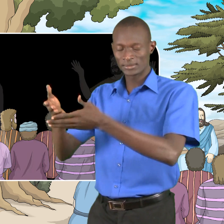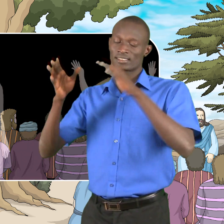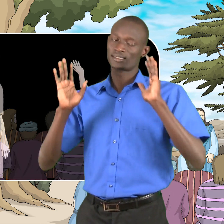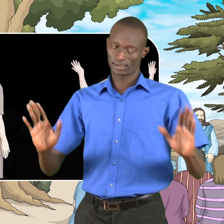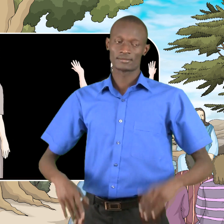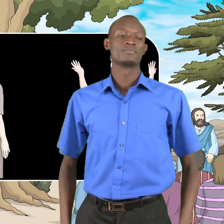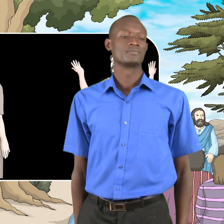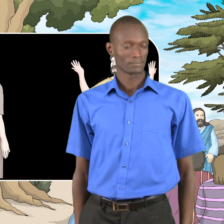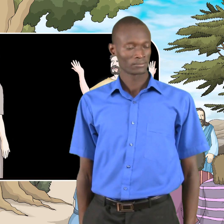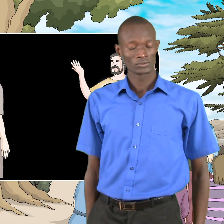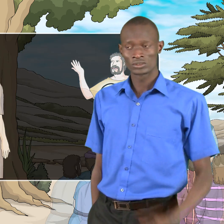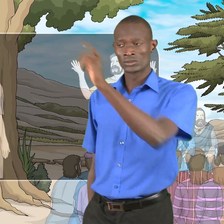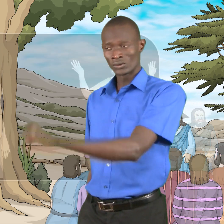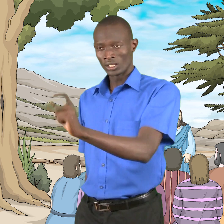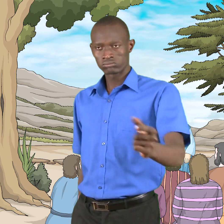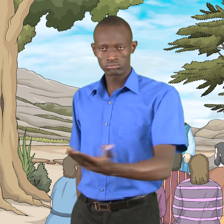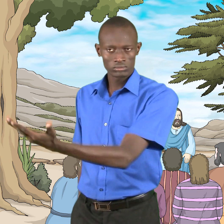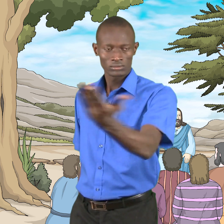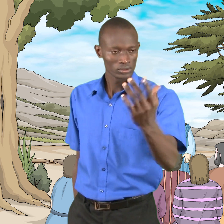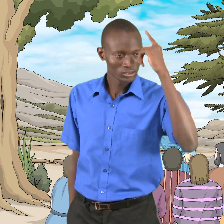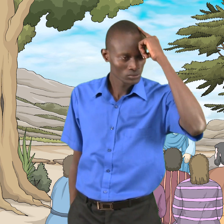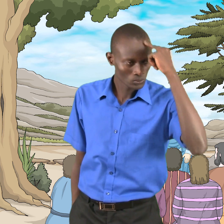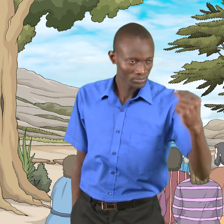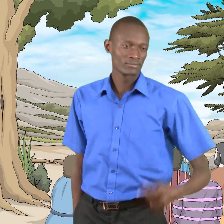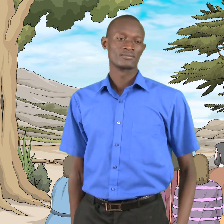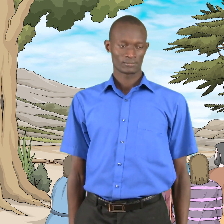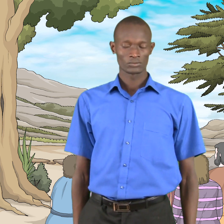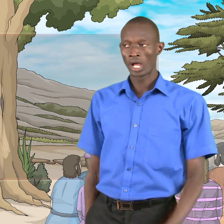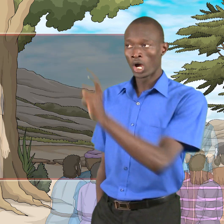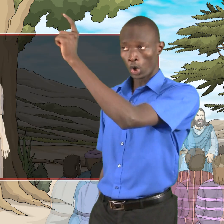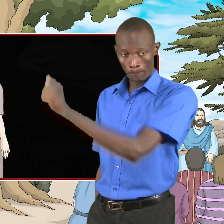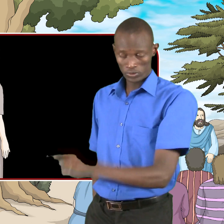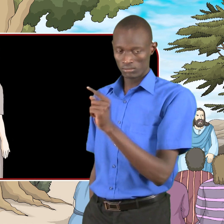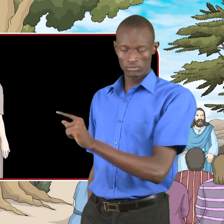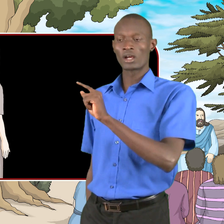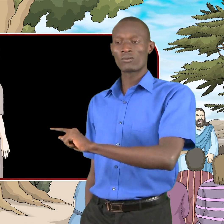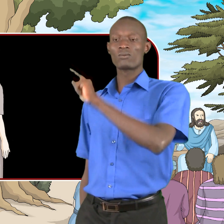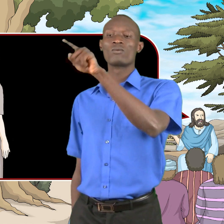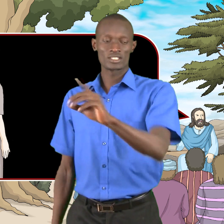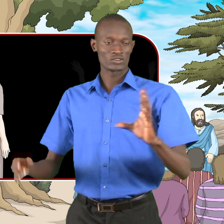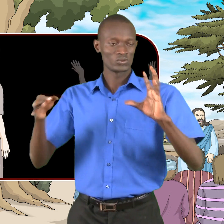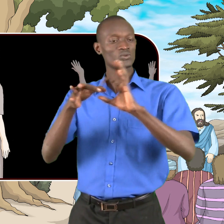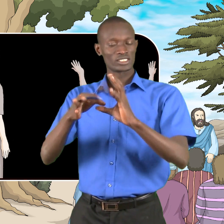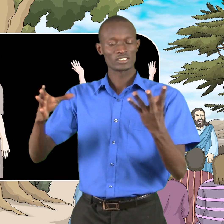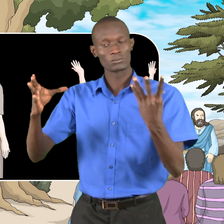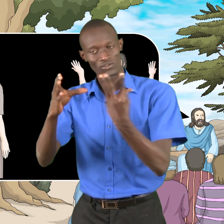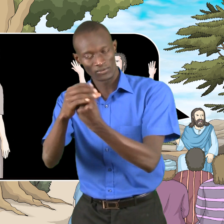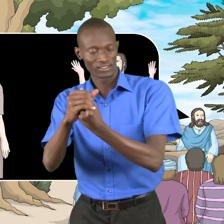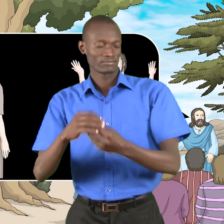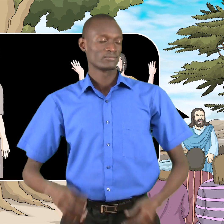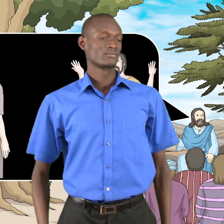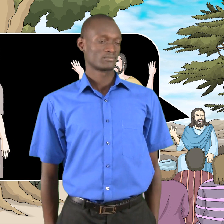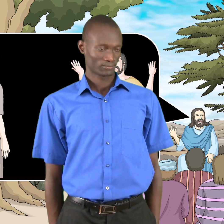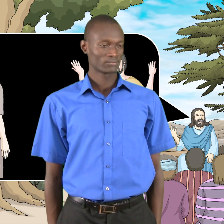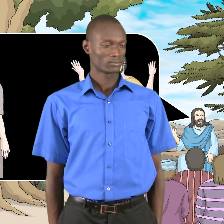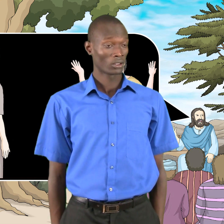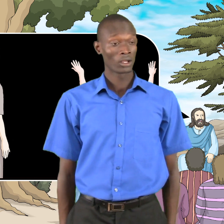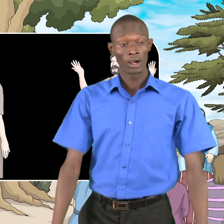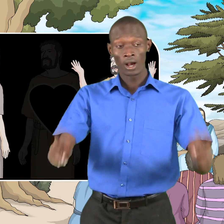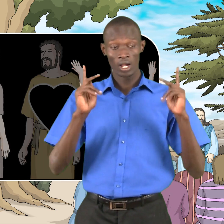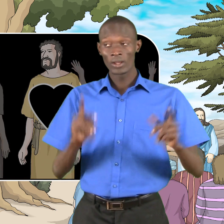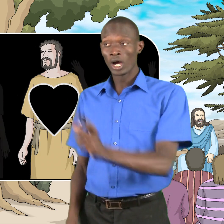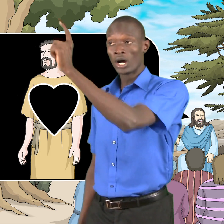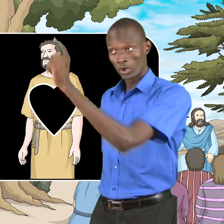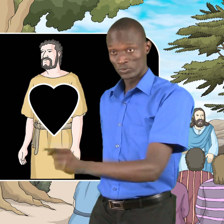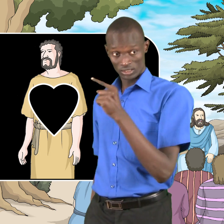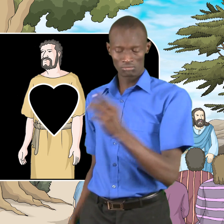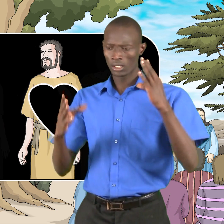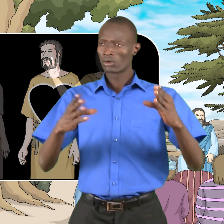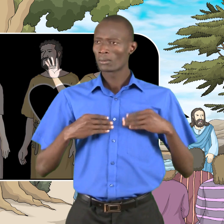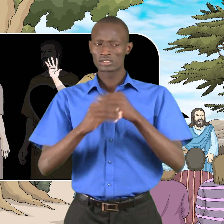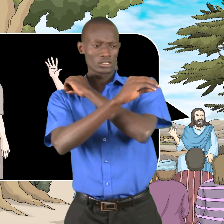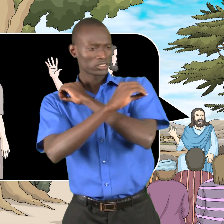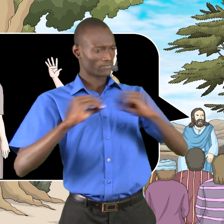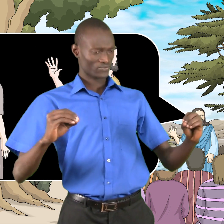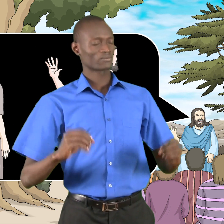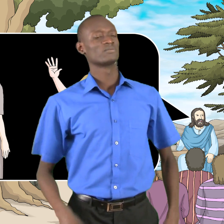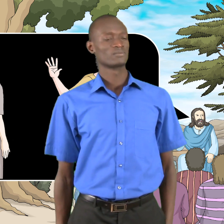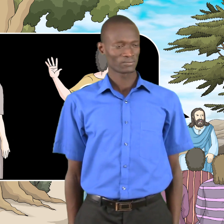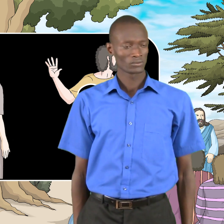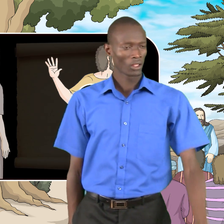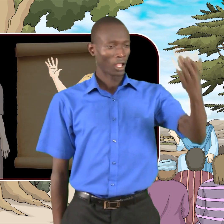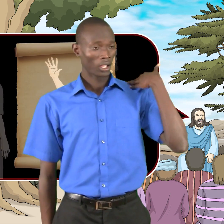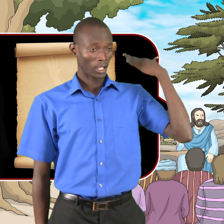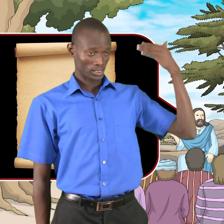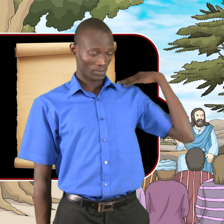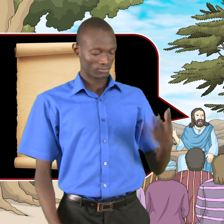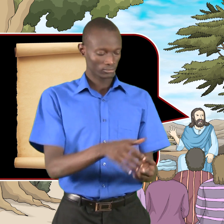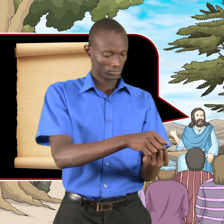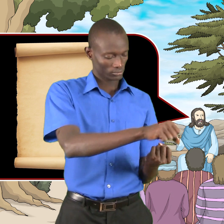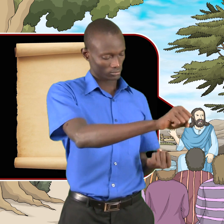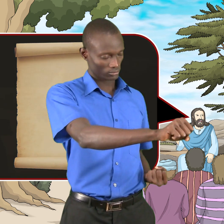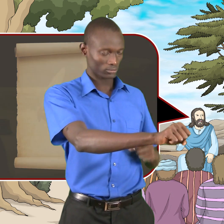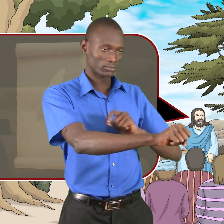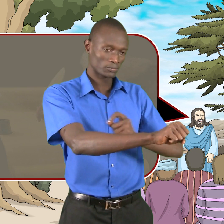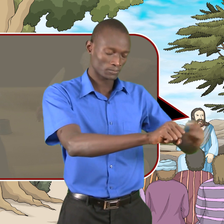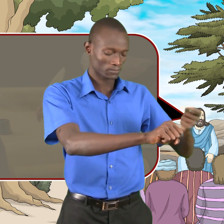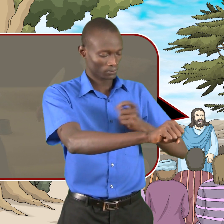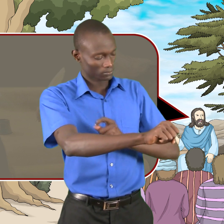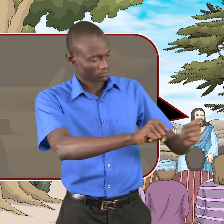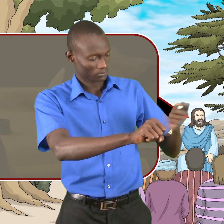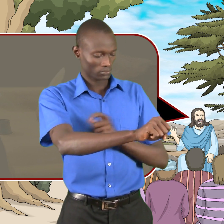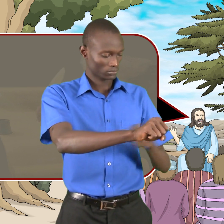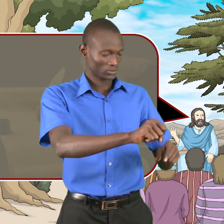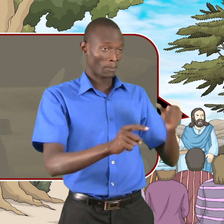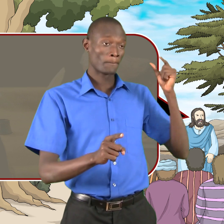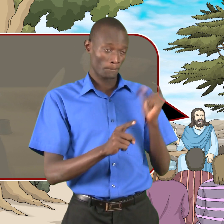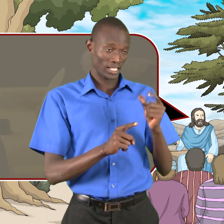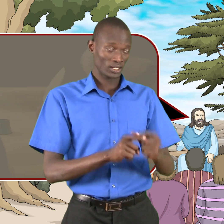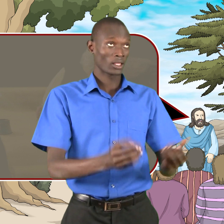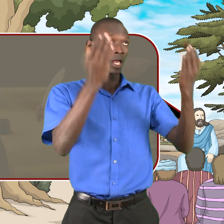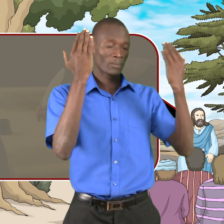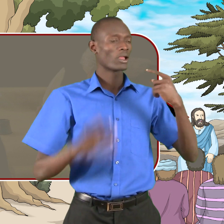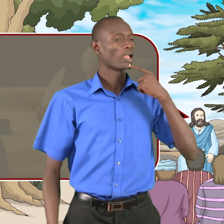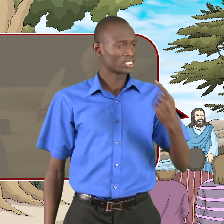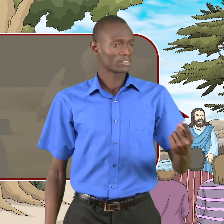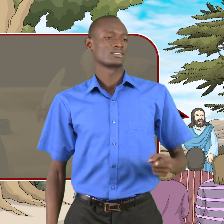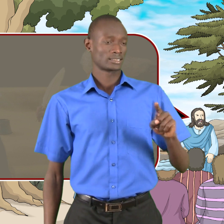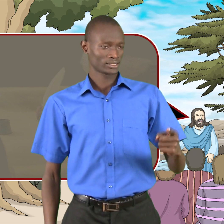If he listens to you, you have won your brother over.